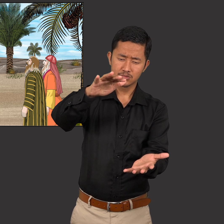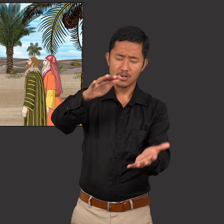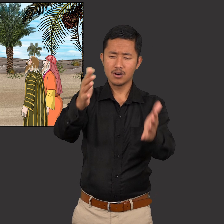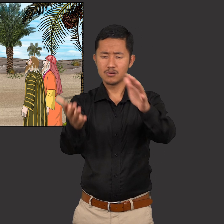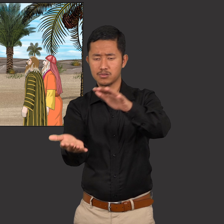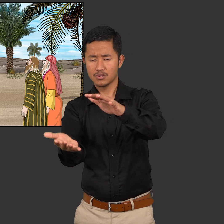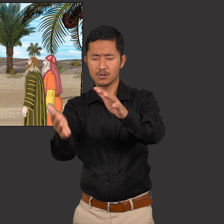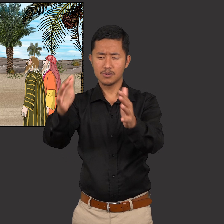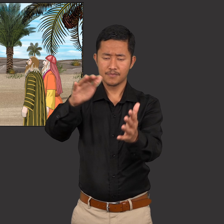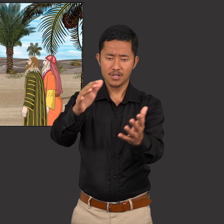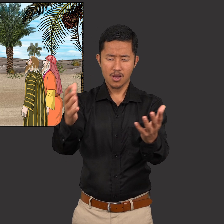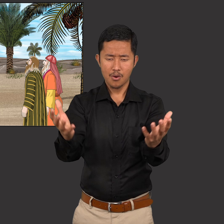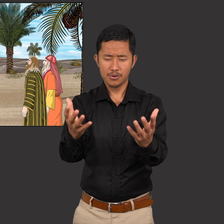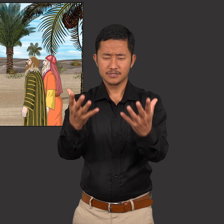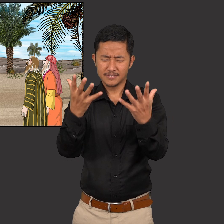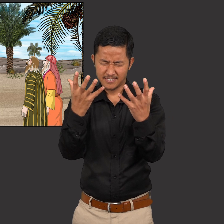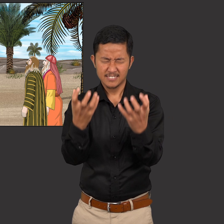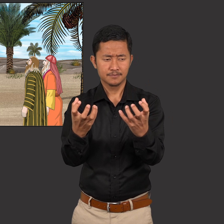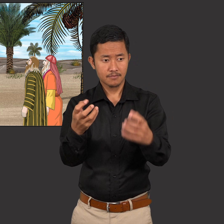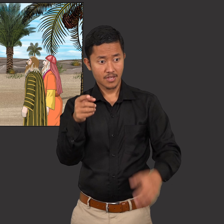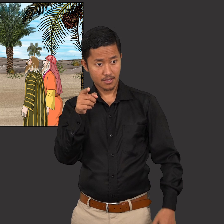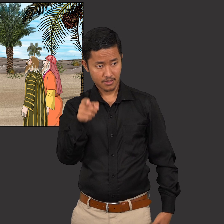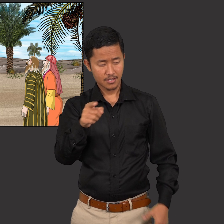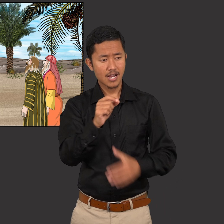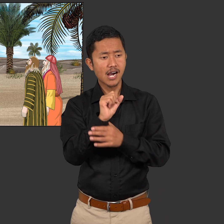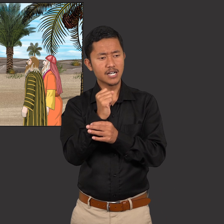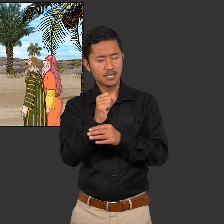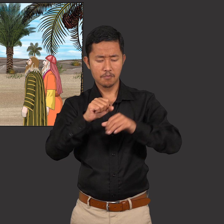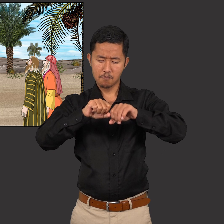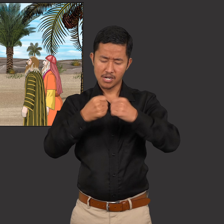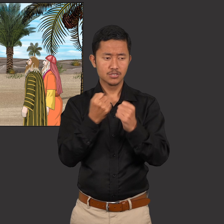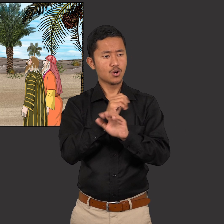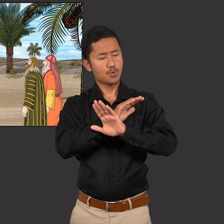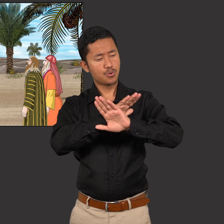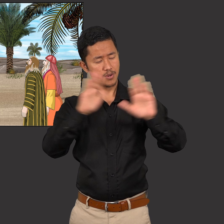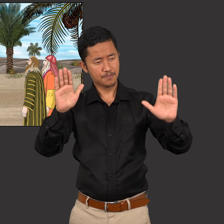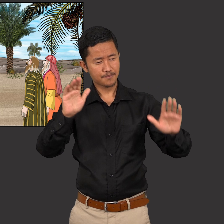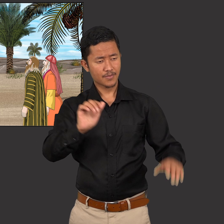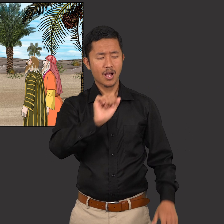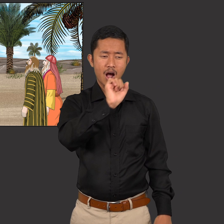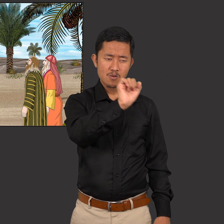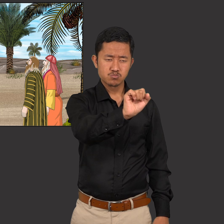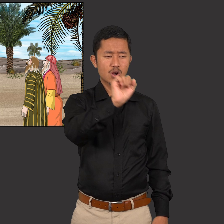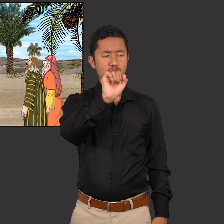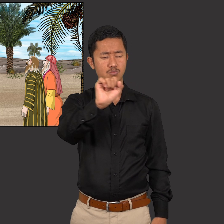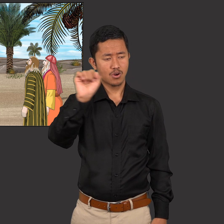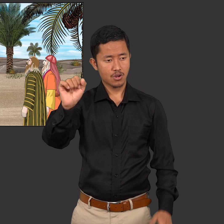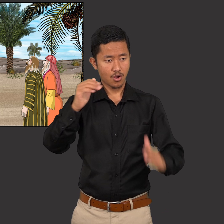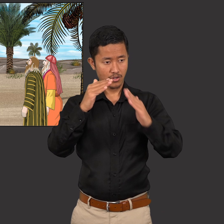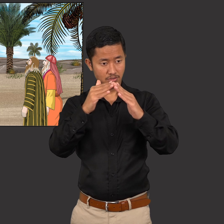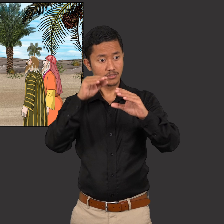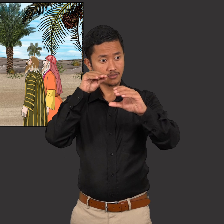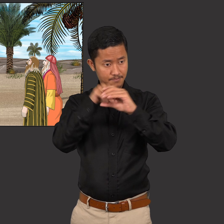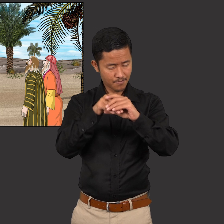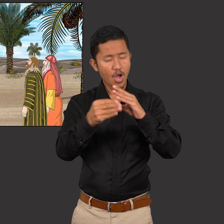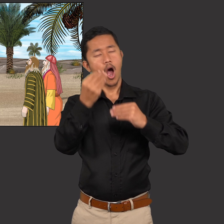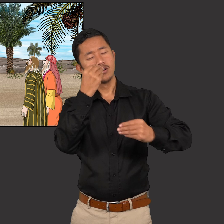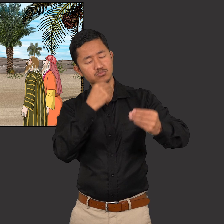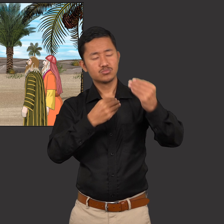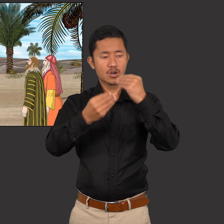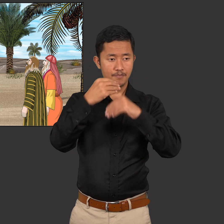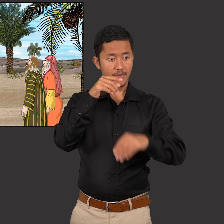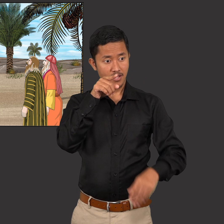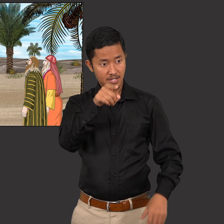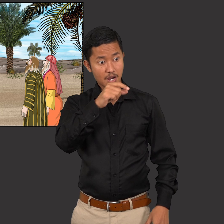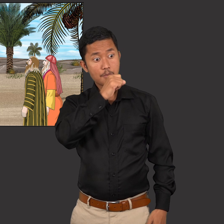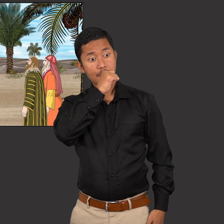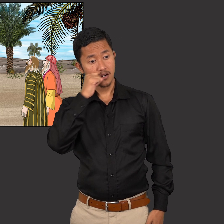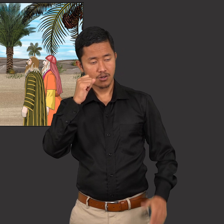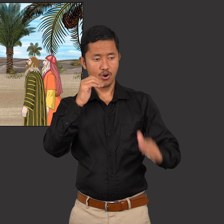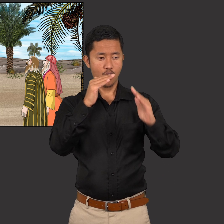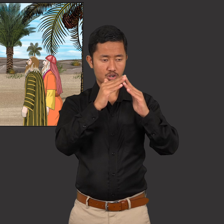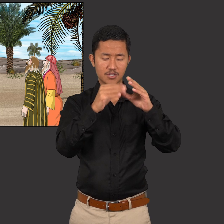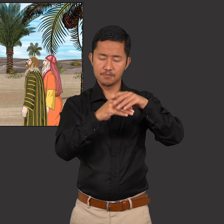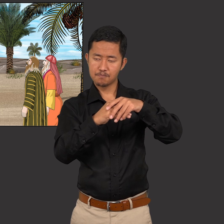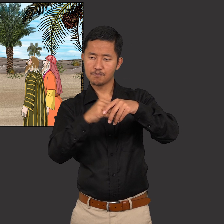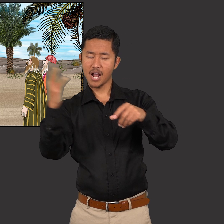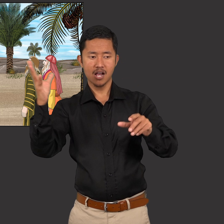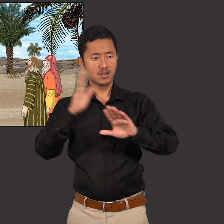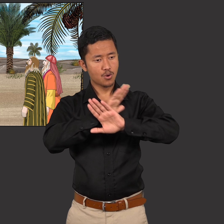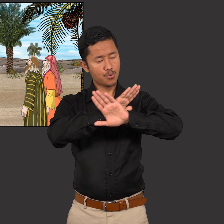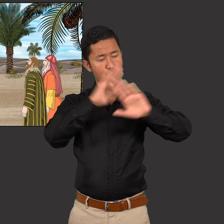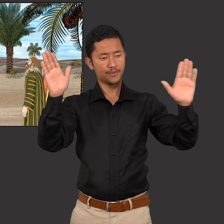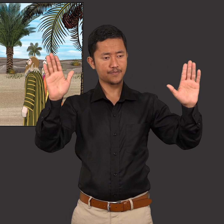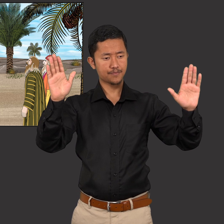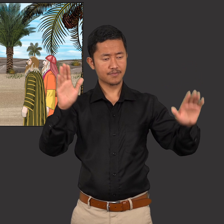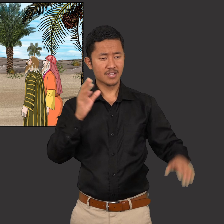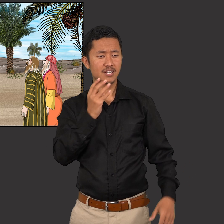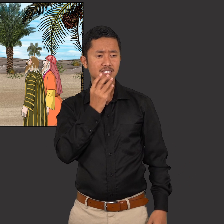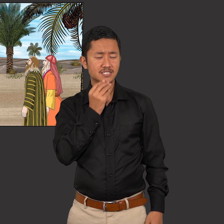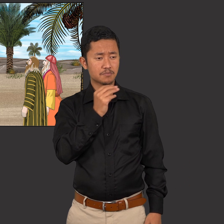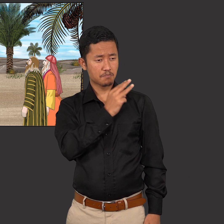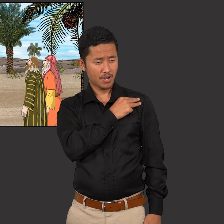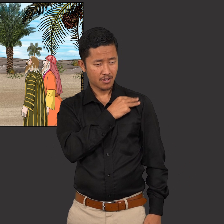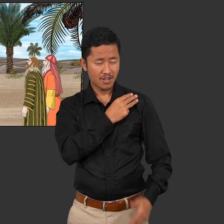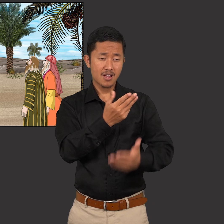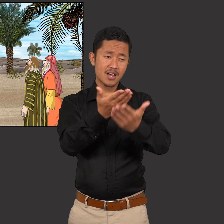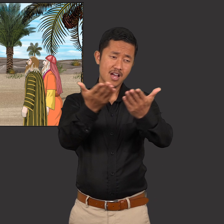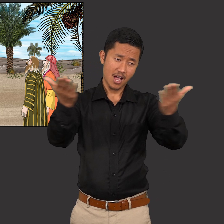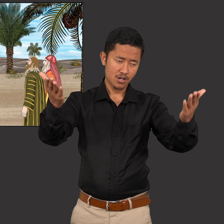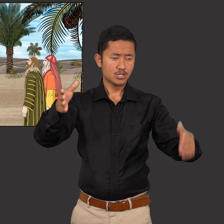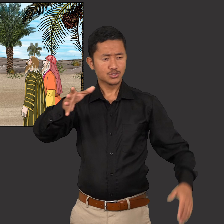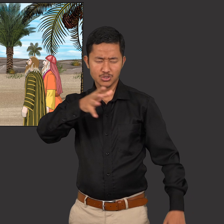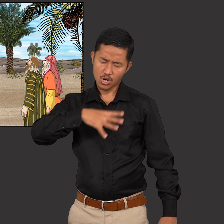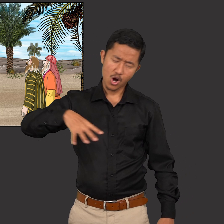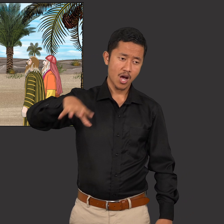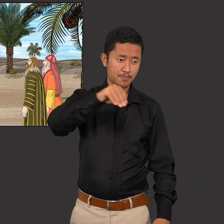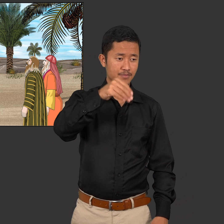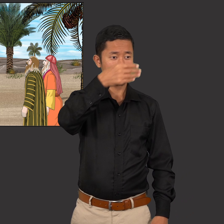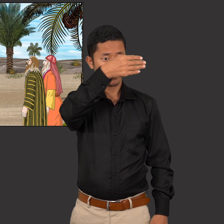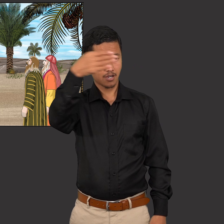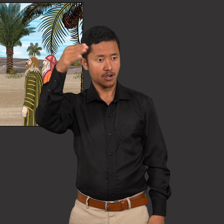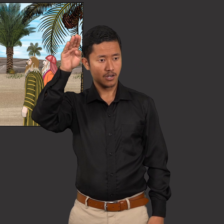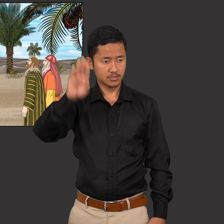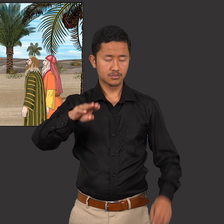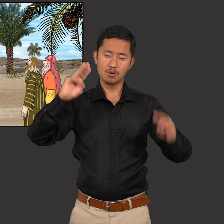The whole congregation of Israel must celebrate it.